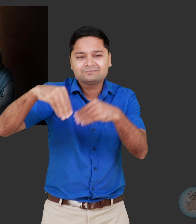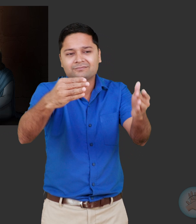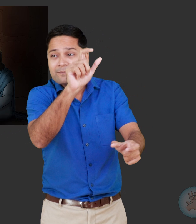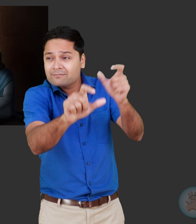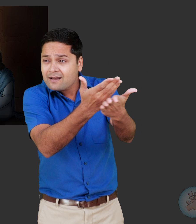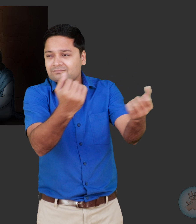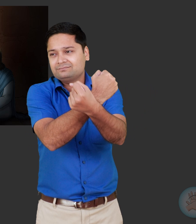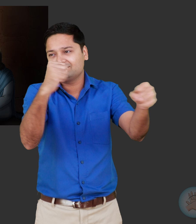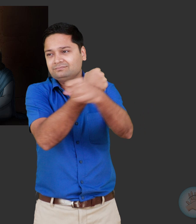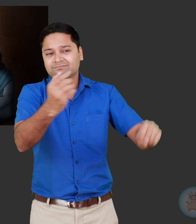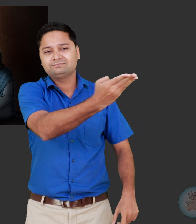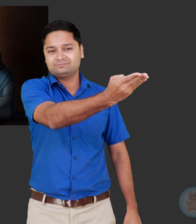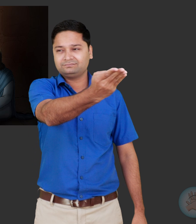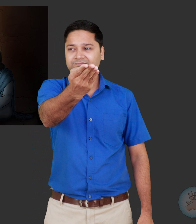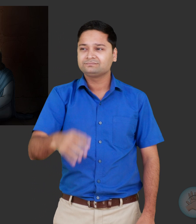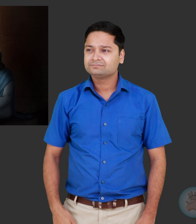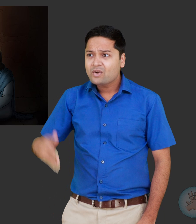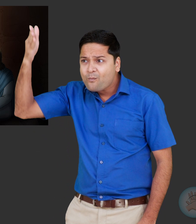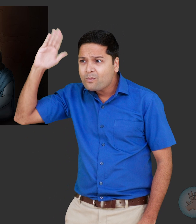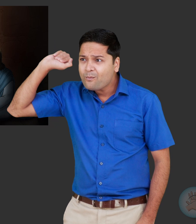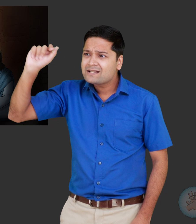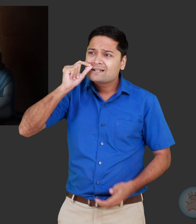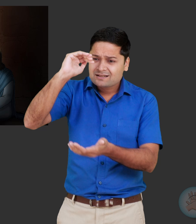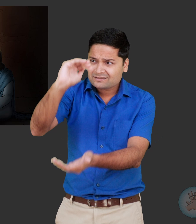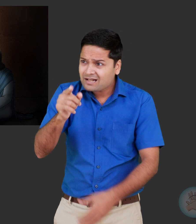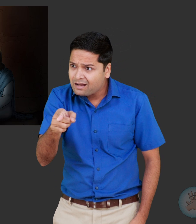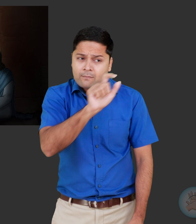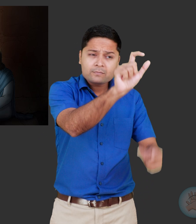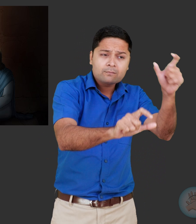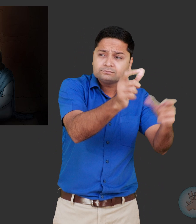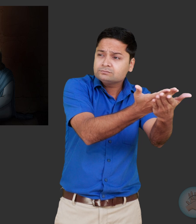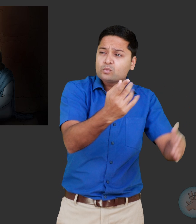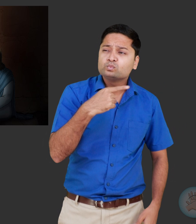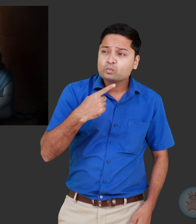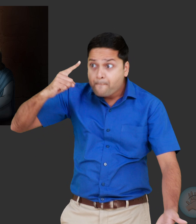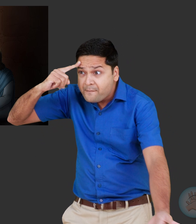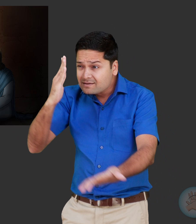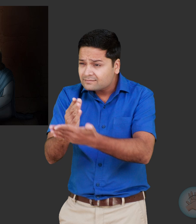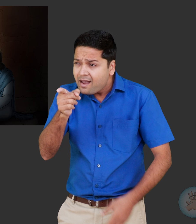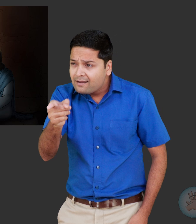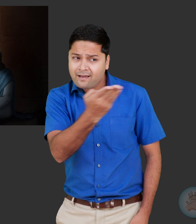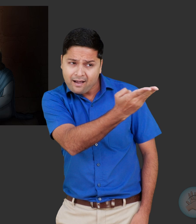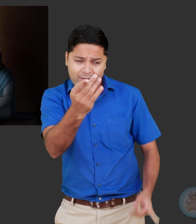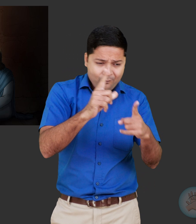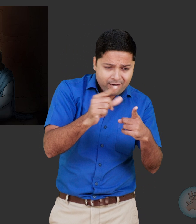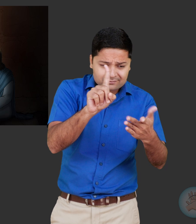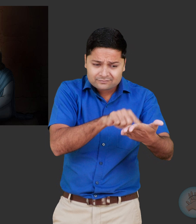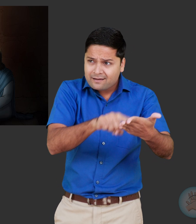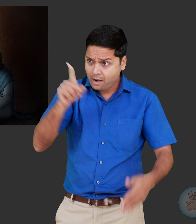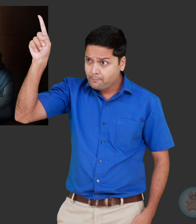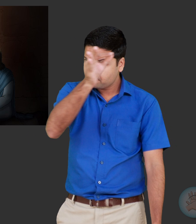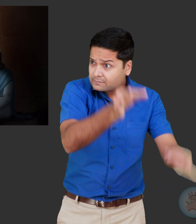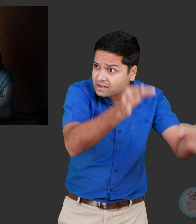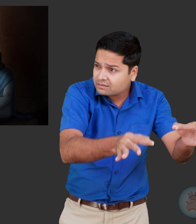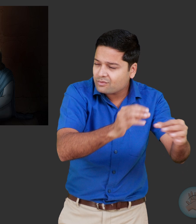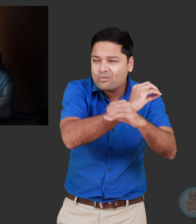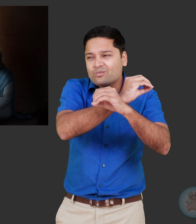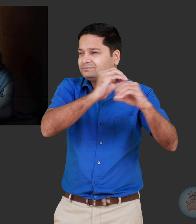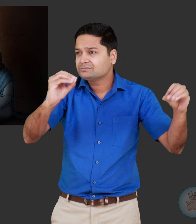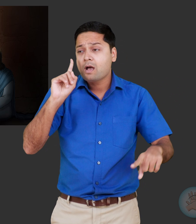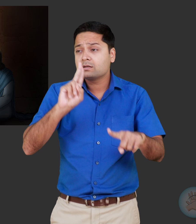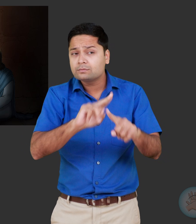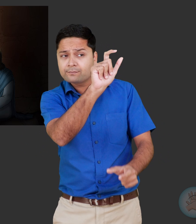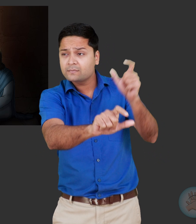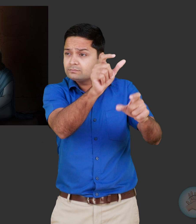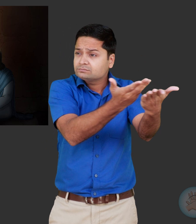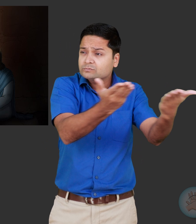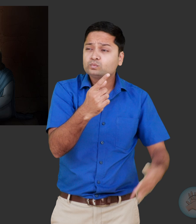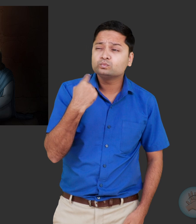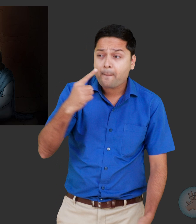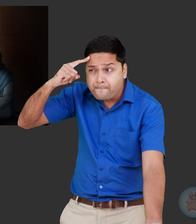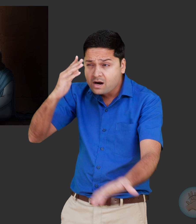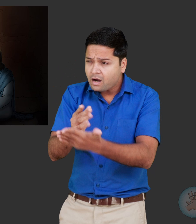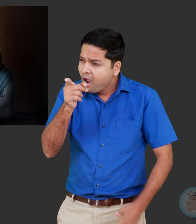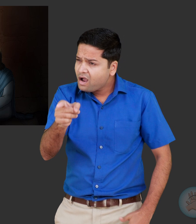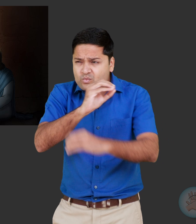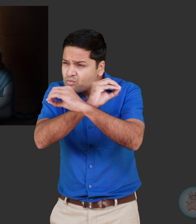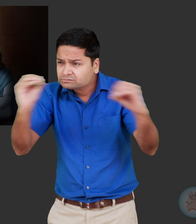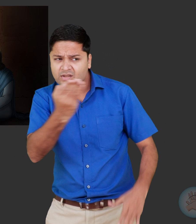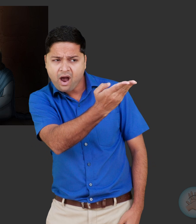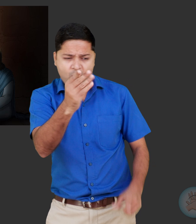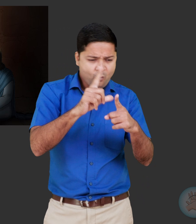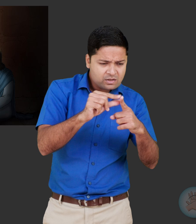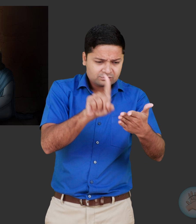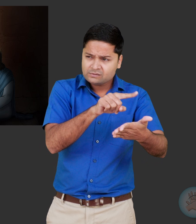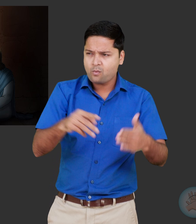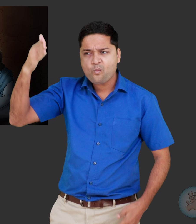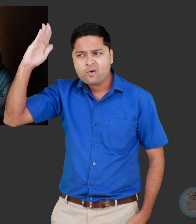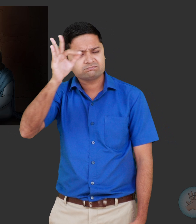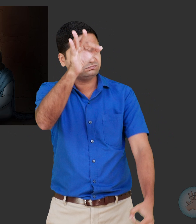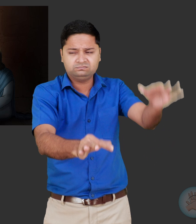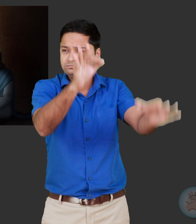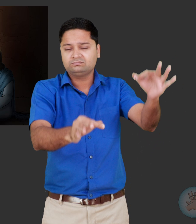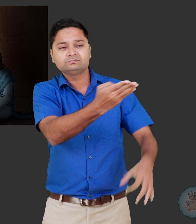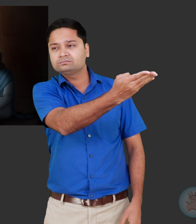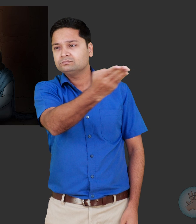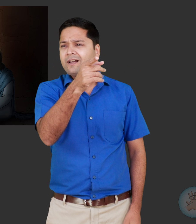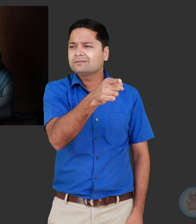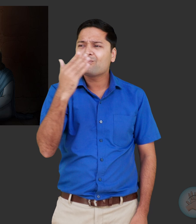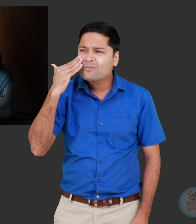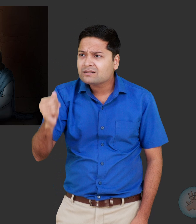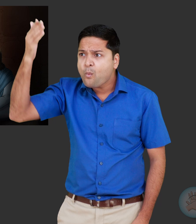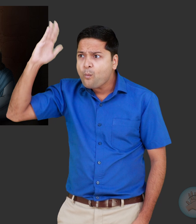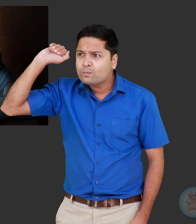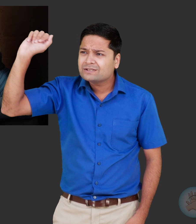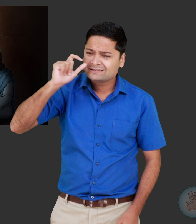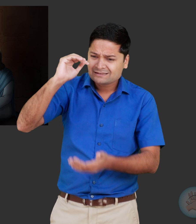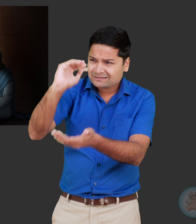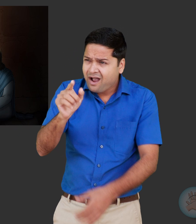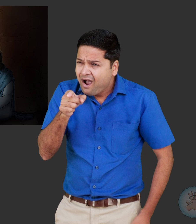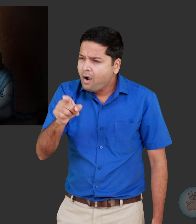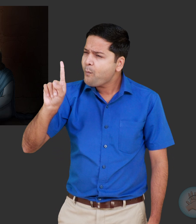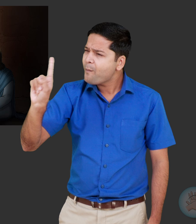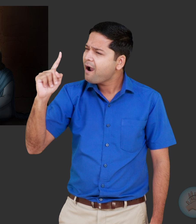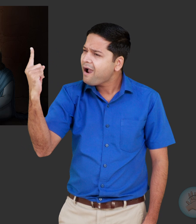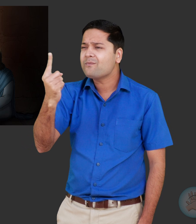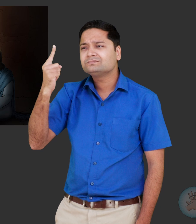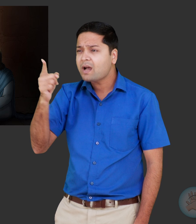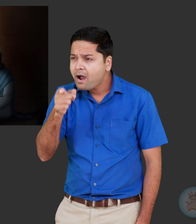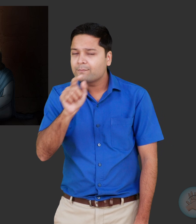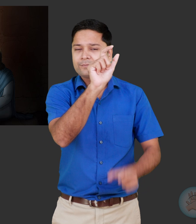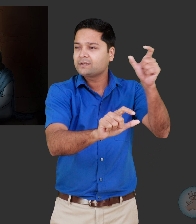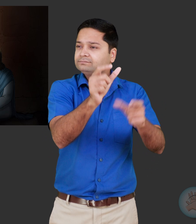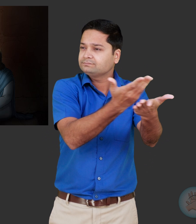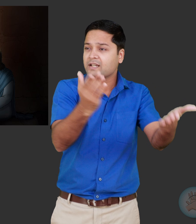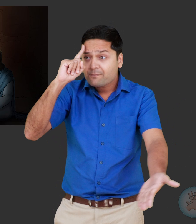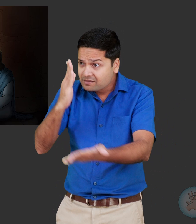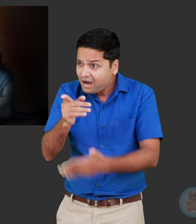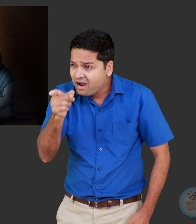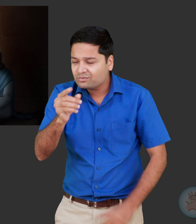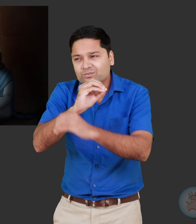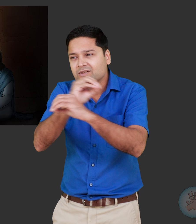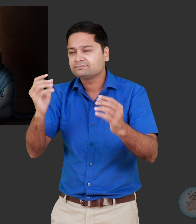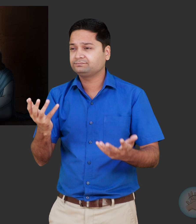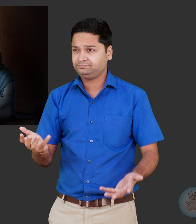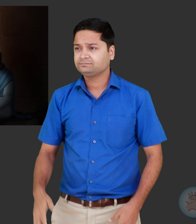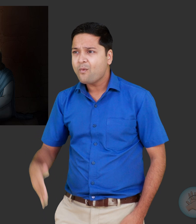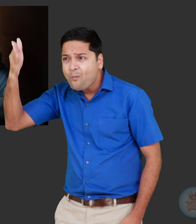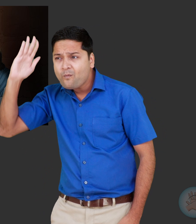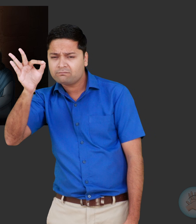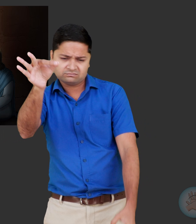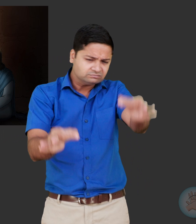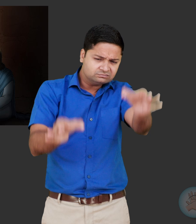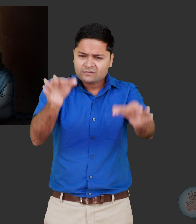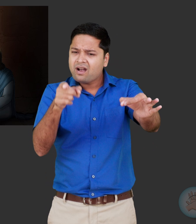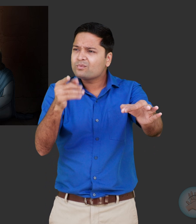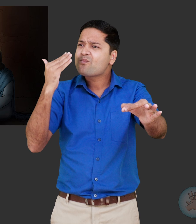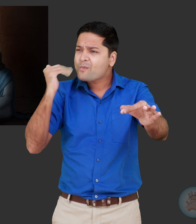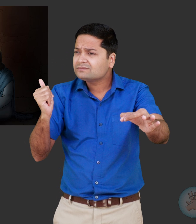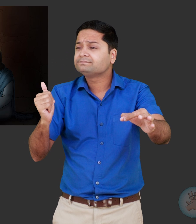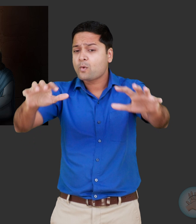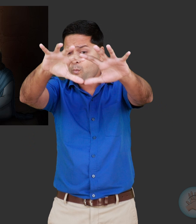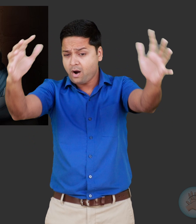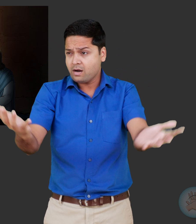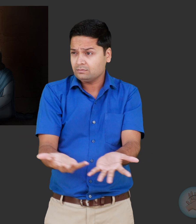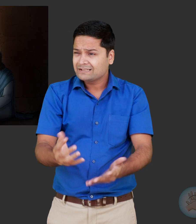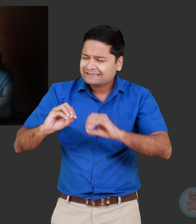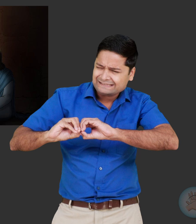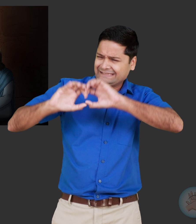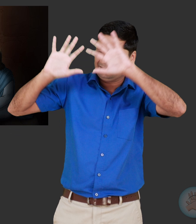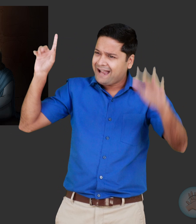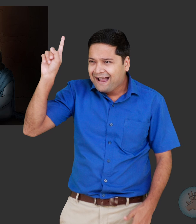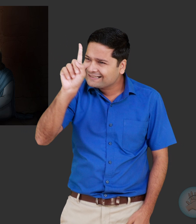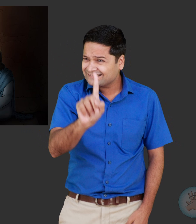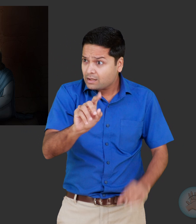Whoever believes in Him is not condemned, but whoever does not believe has already been condemned, because he has not believed in the name of God’s one and only Son.